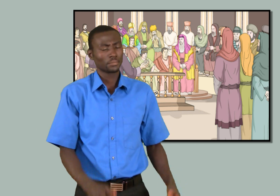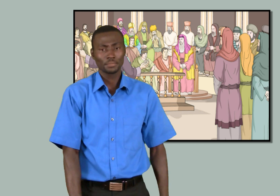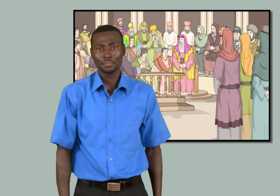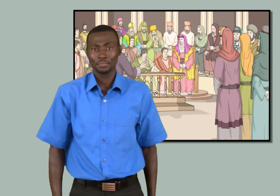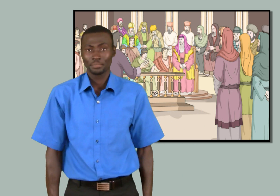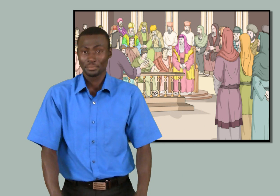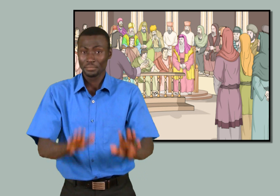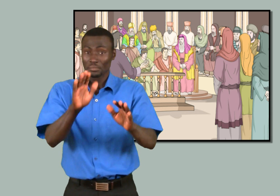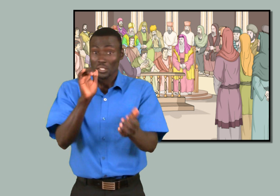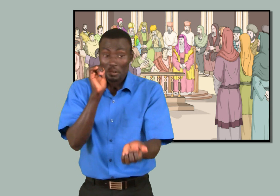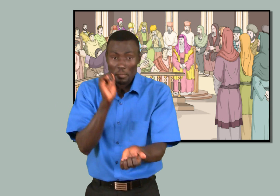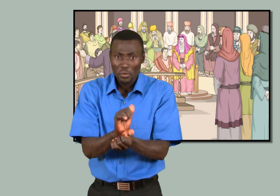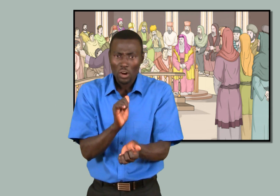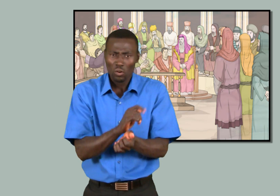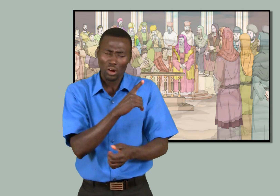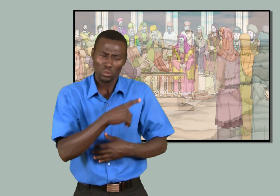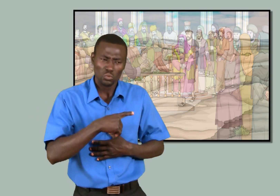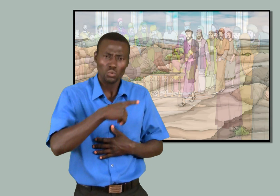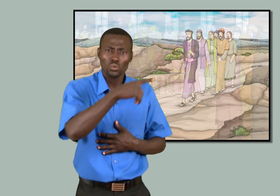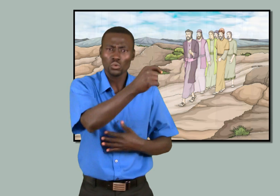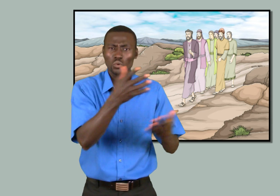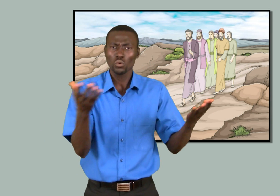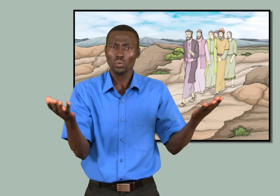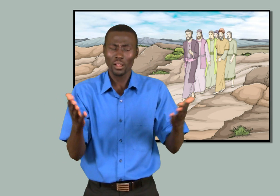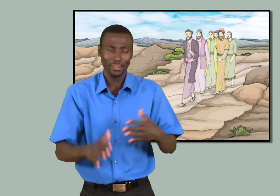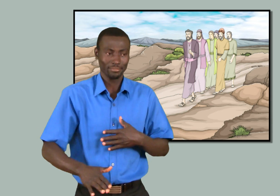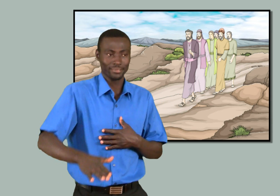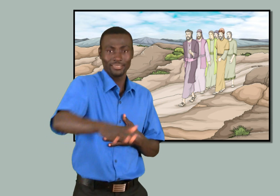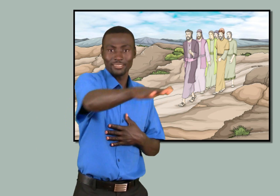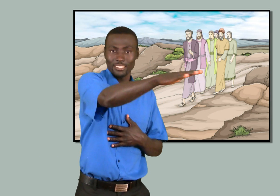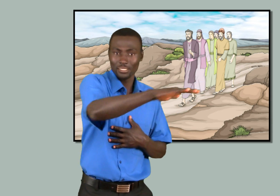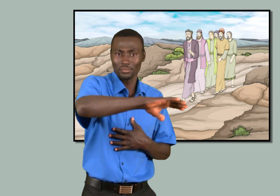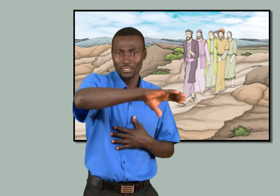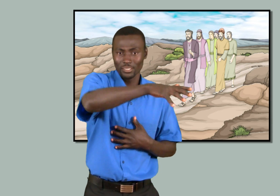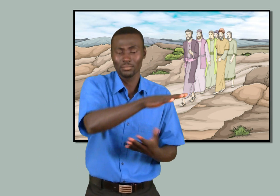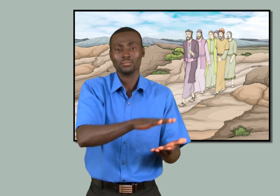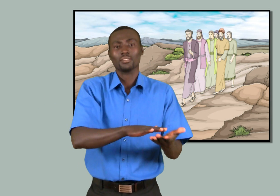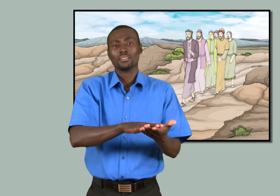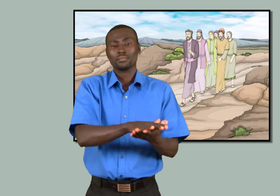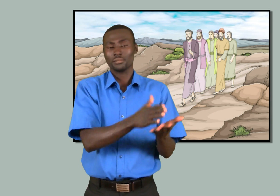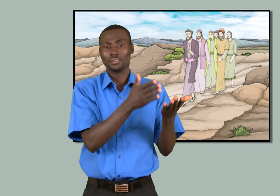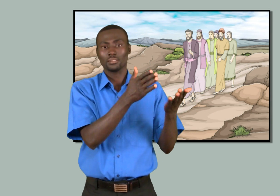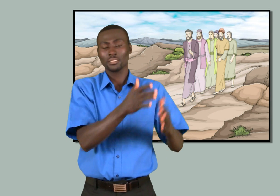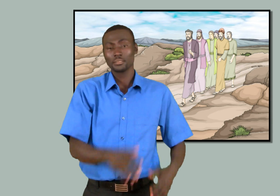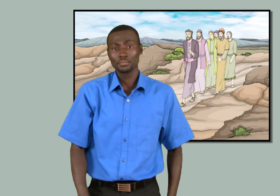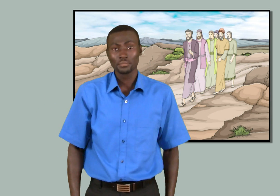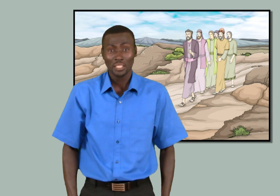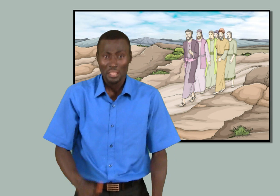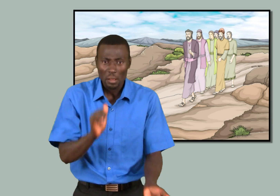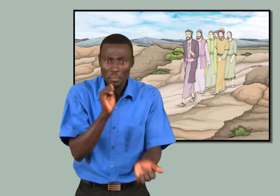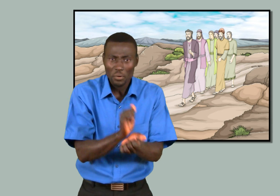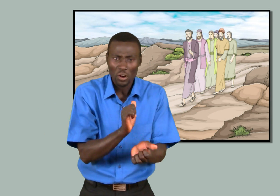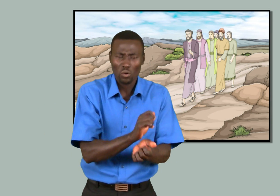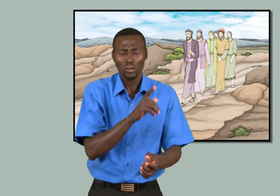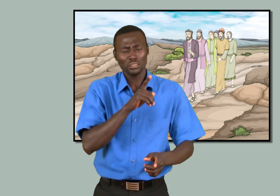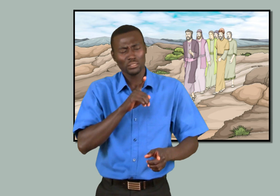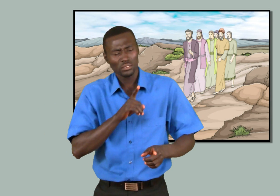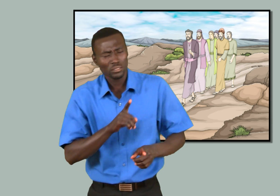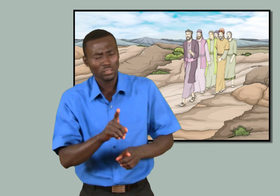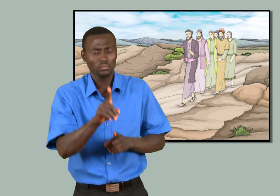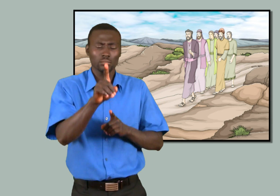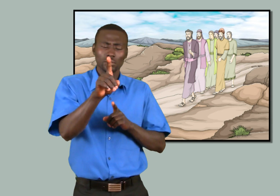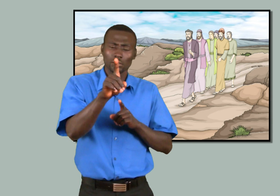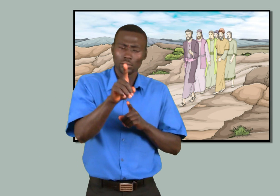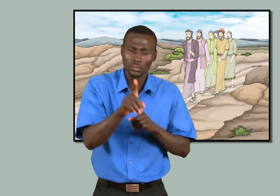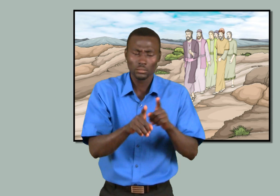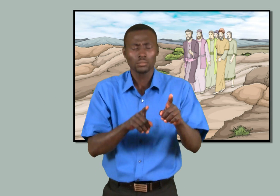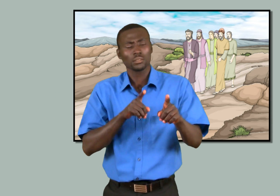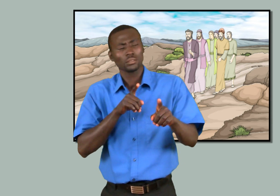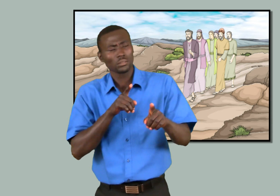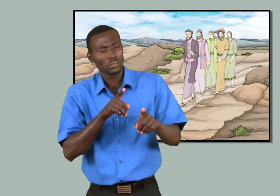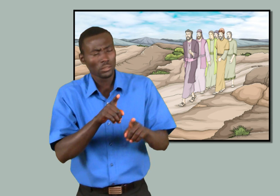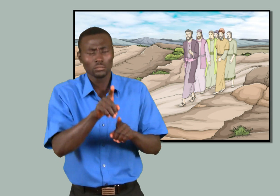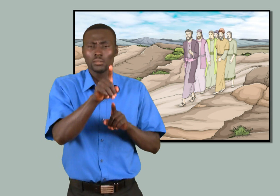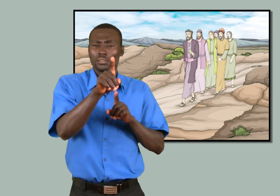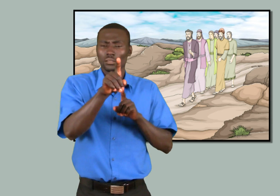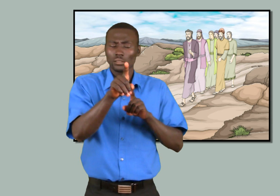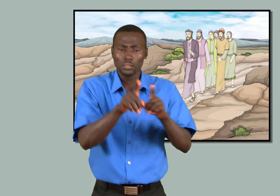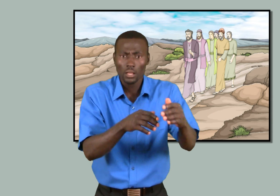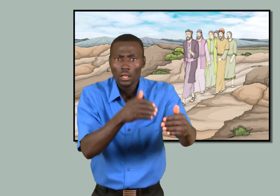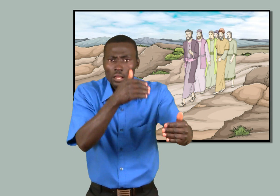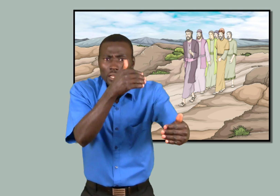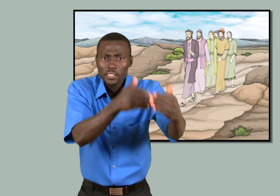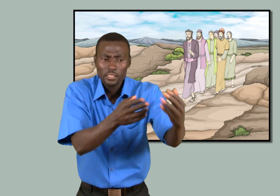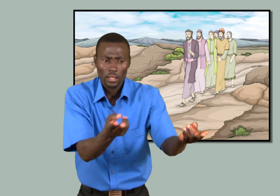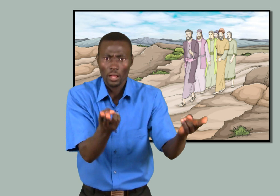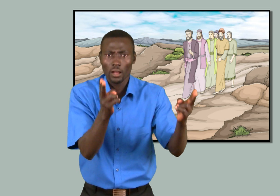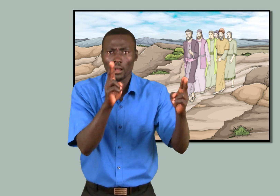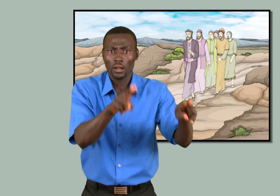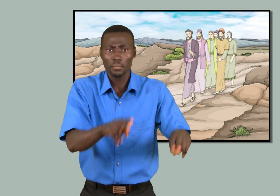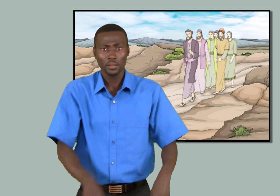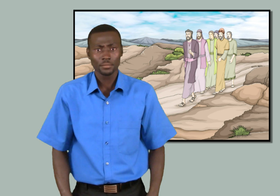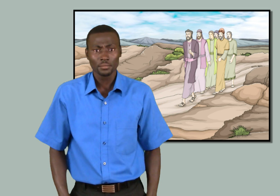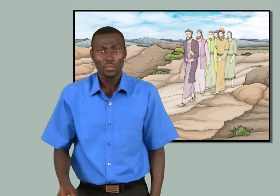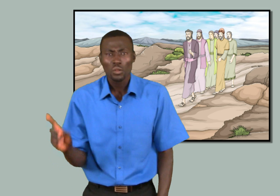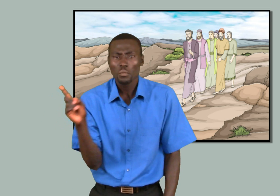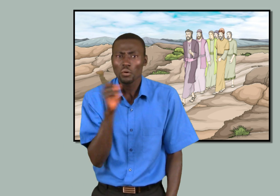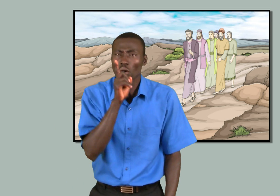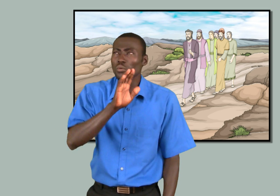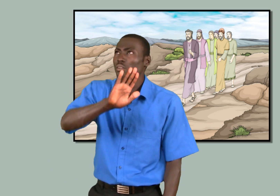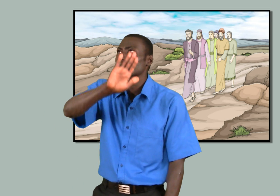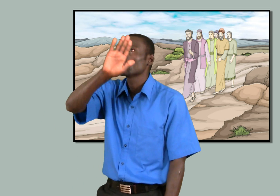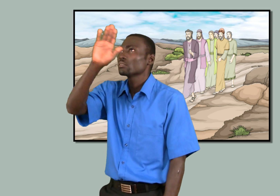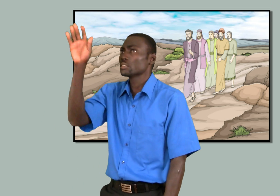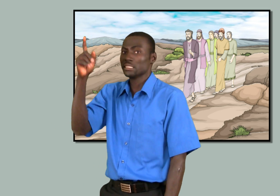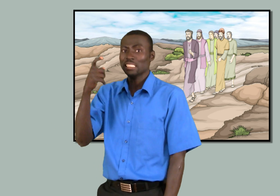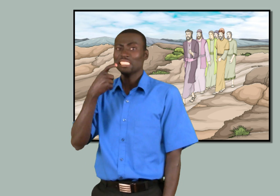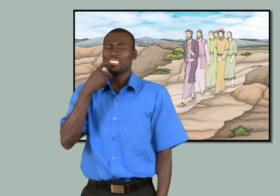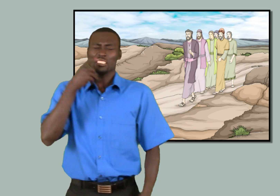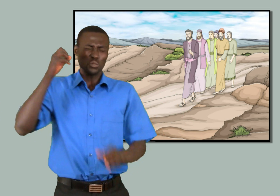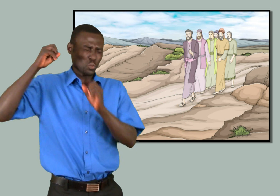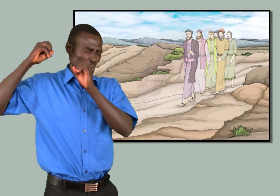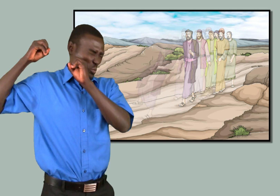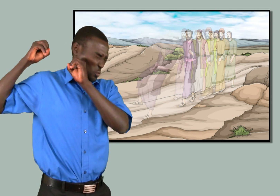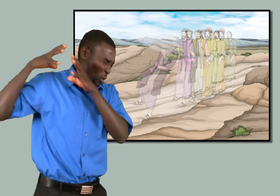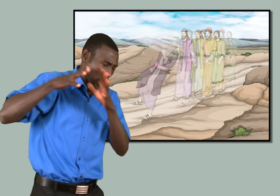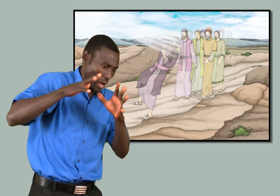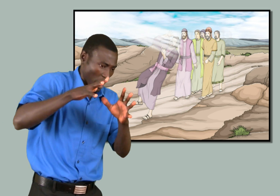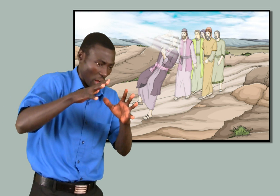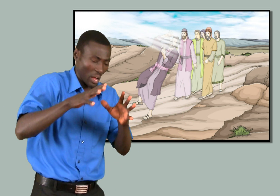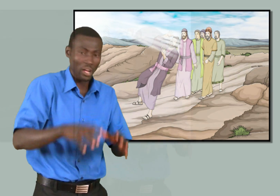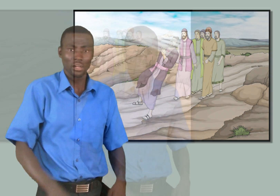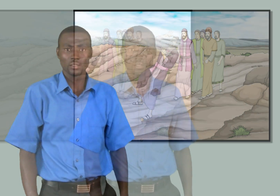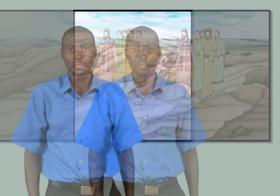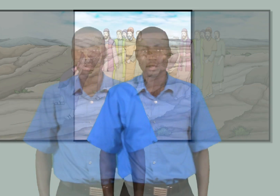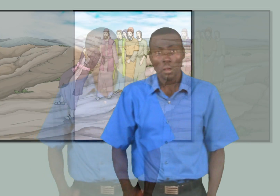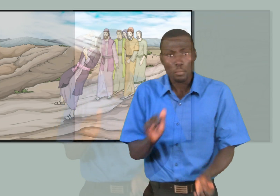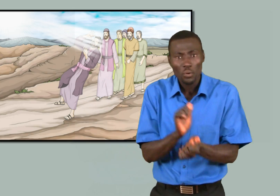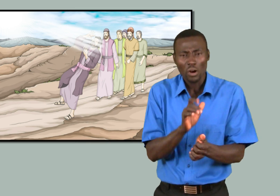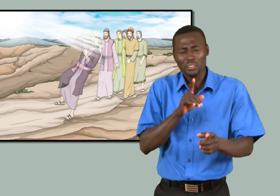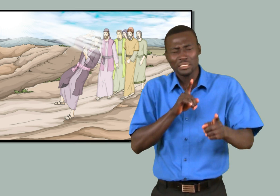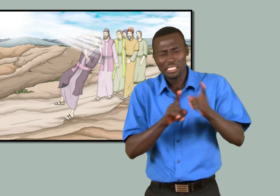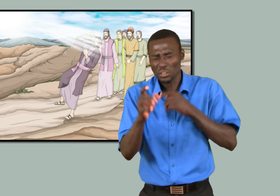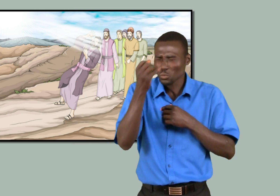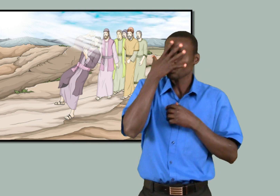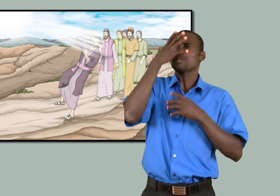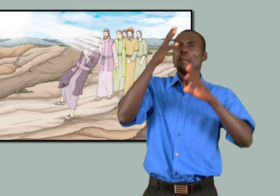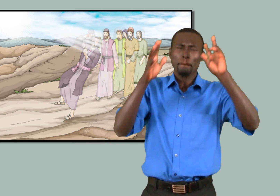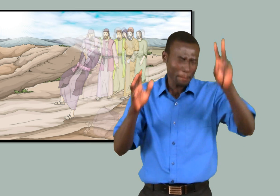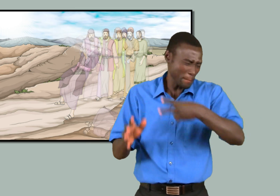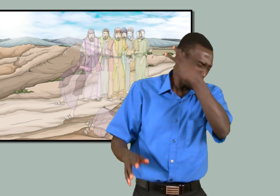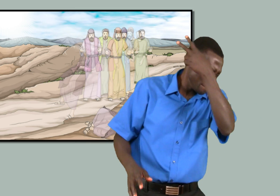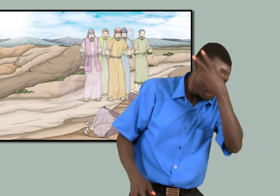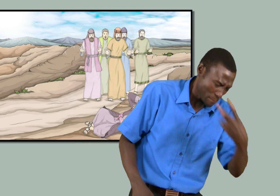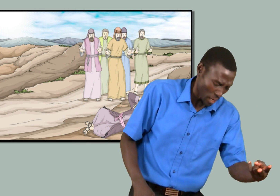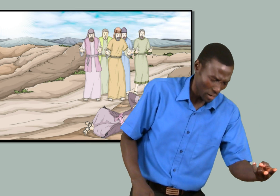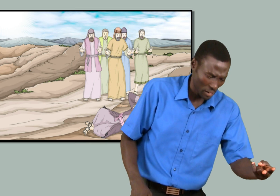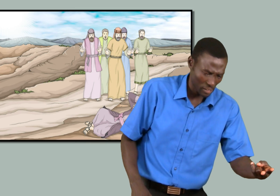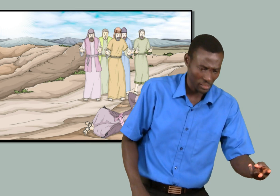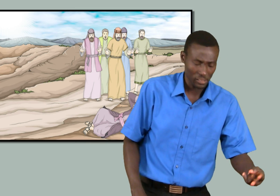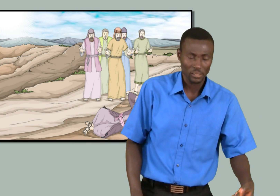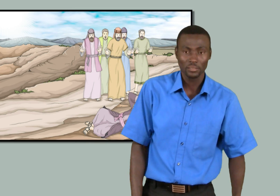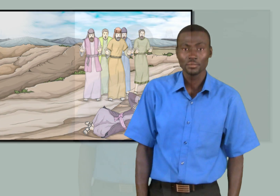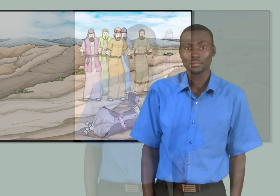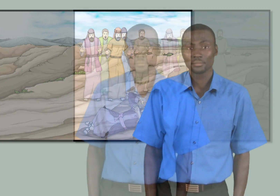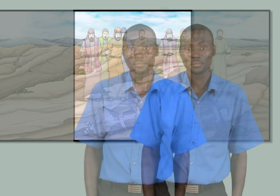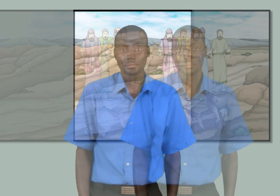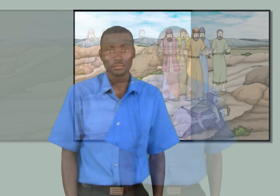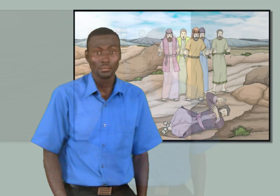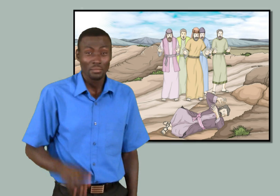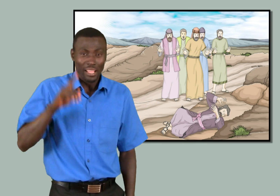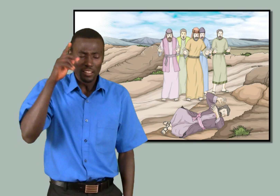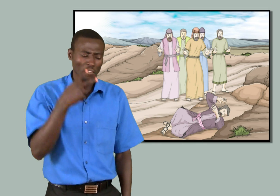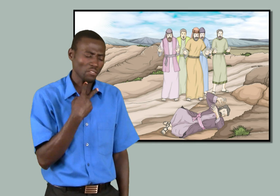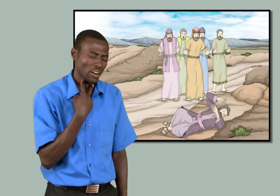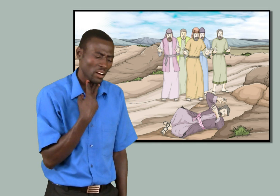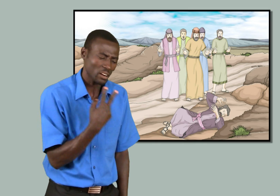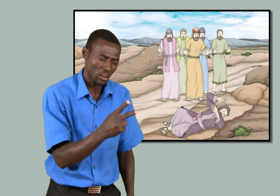As Saul drew near to Damascus on his journey, suddenly a light from heaven flashed around him.